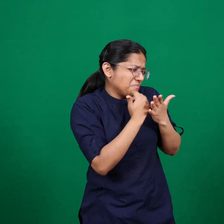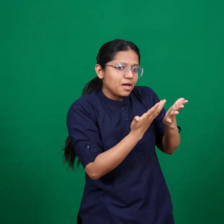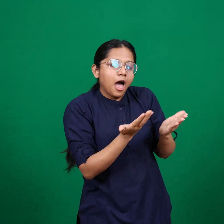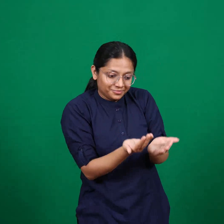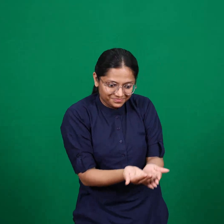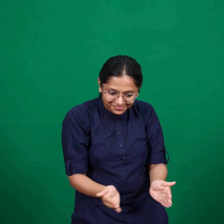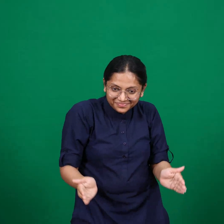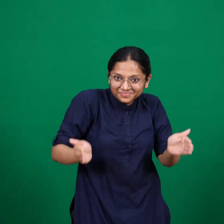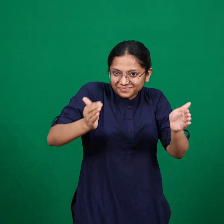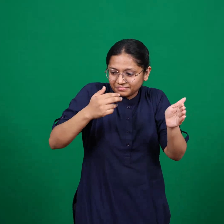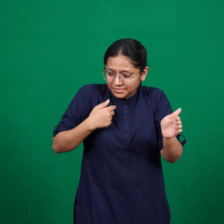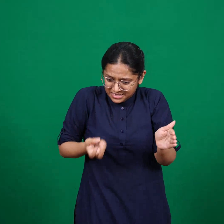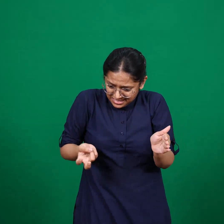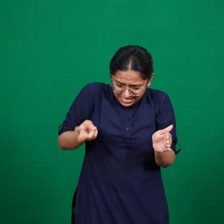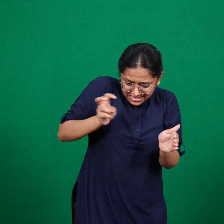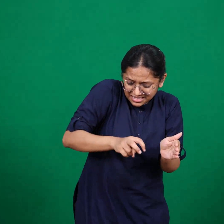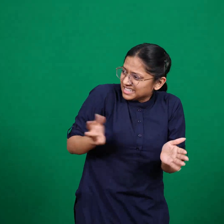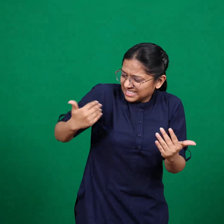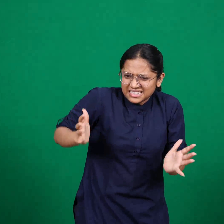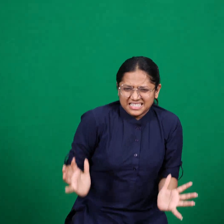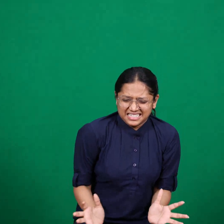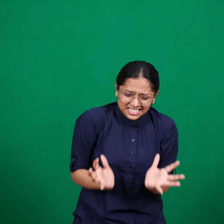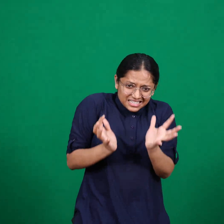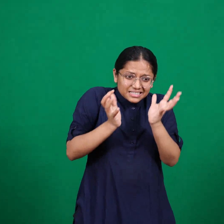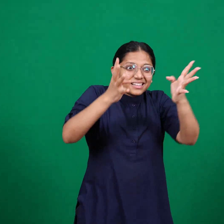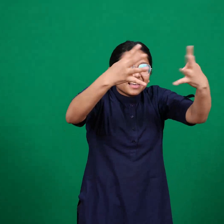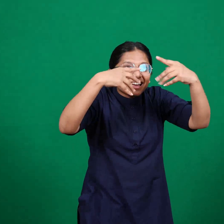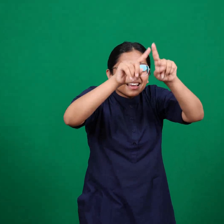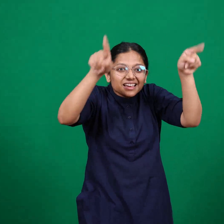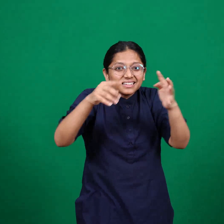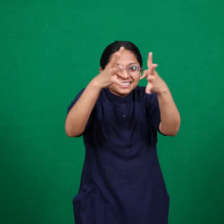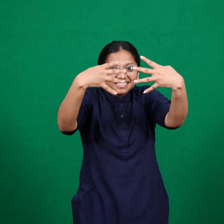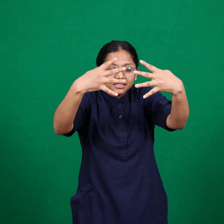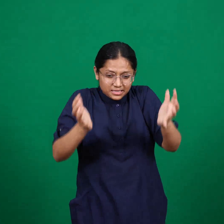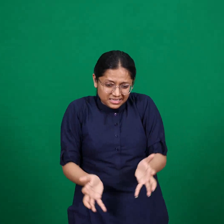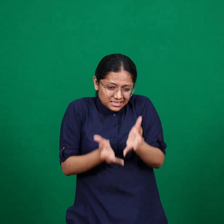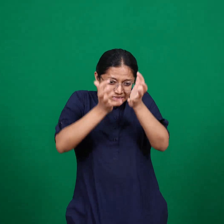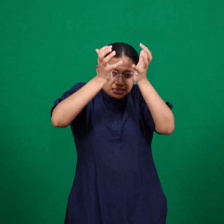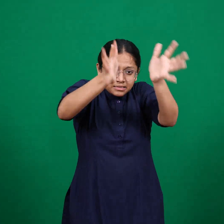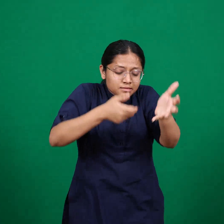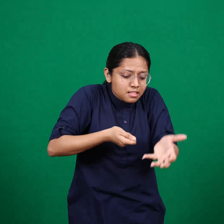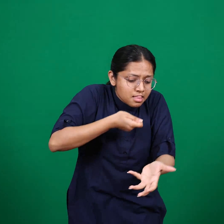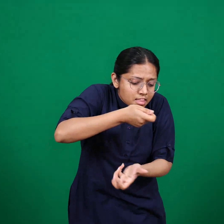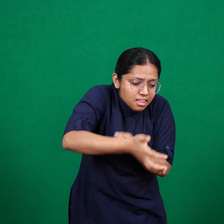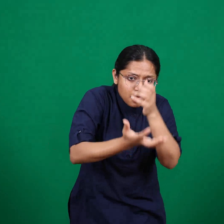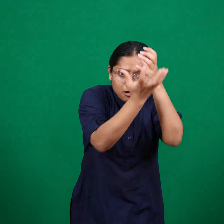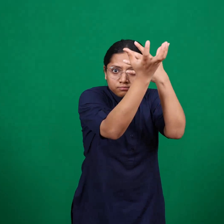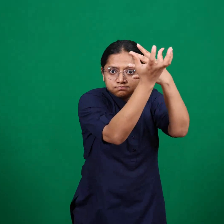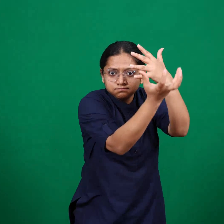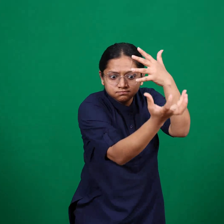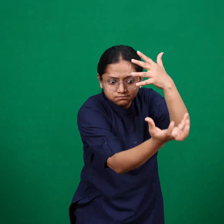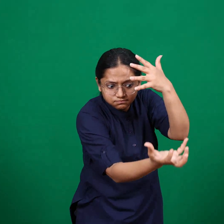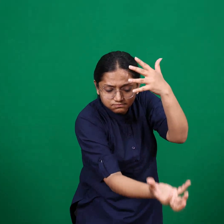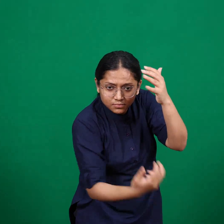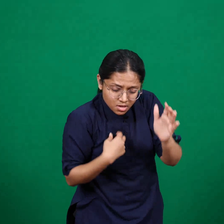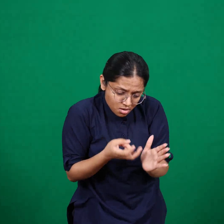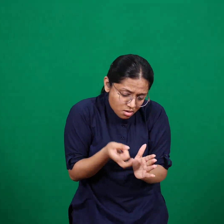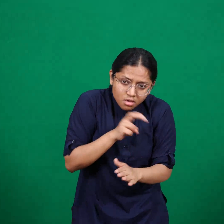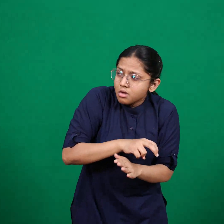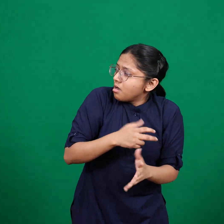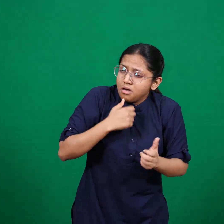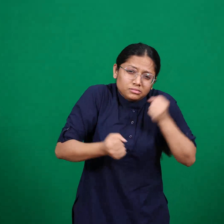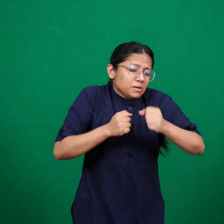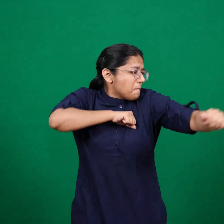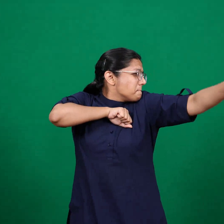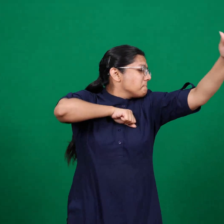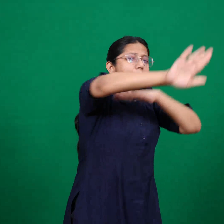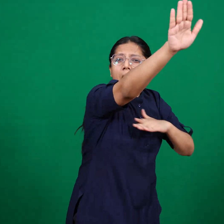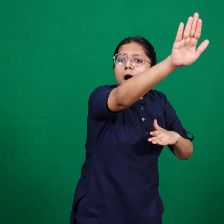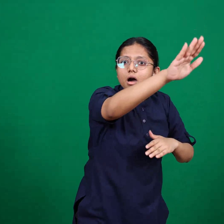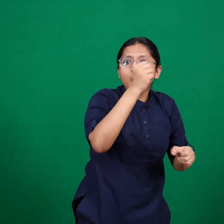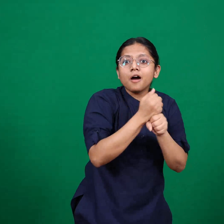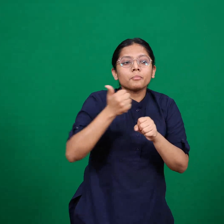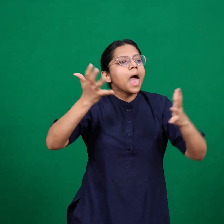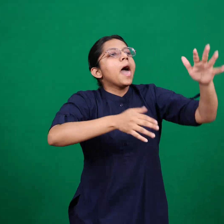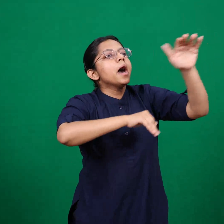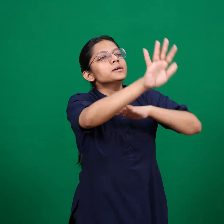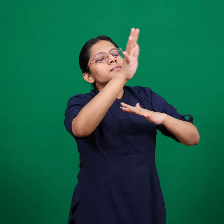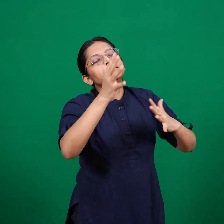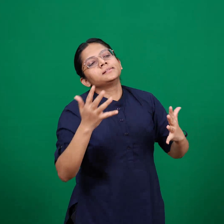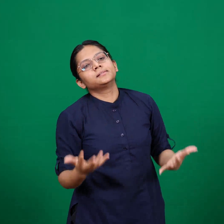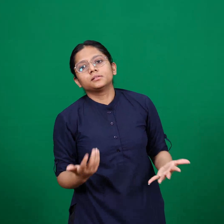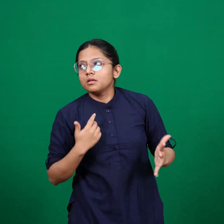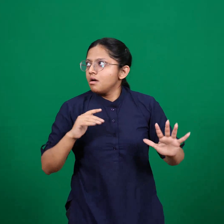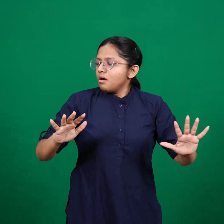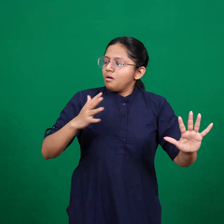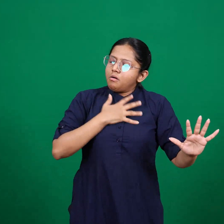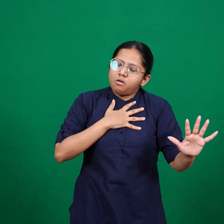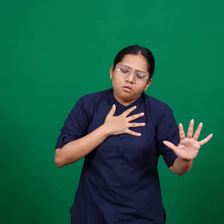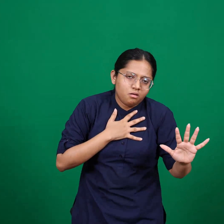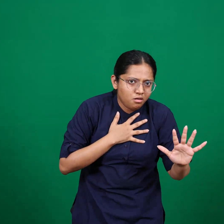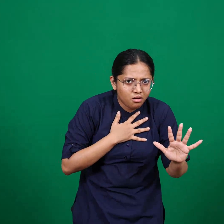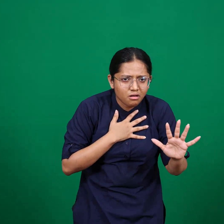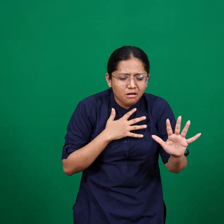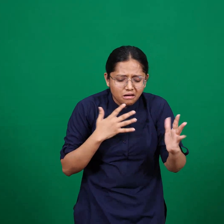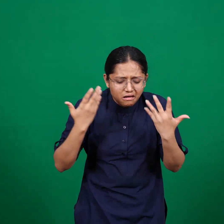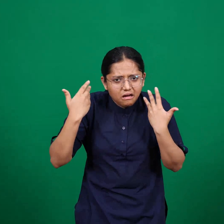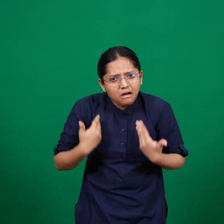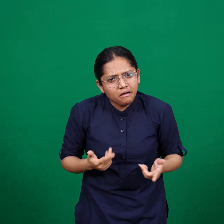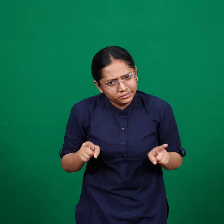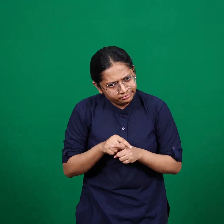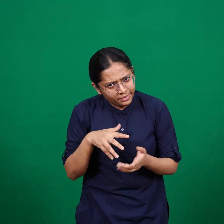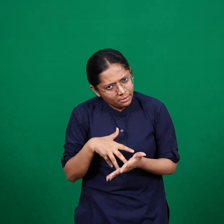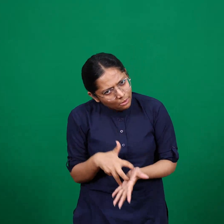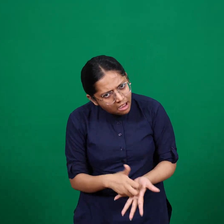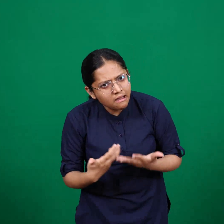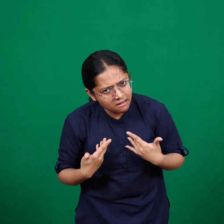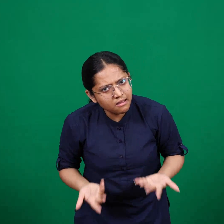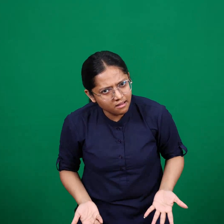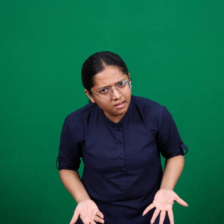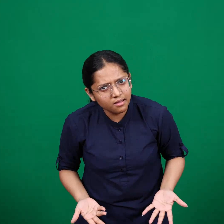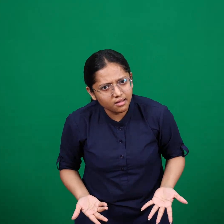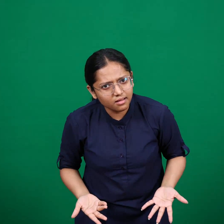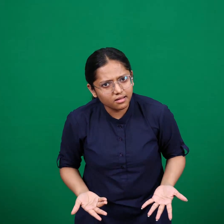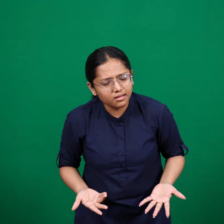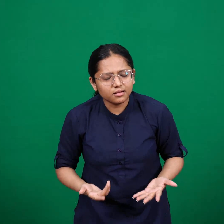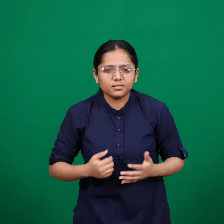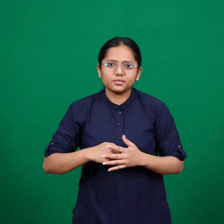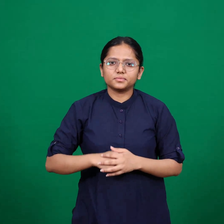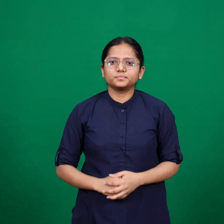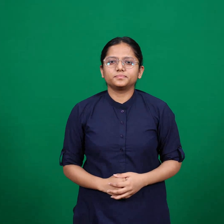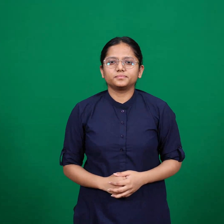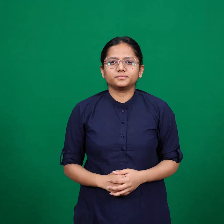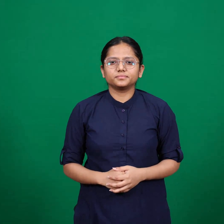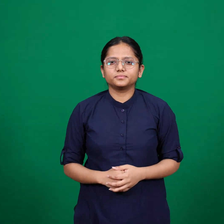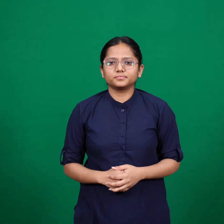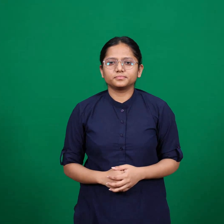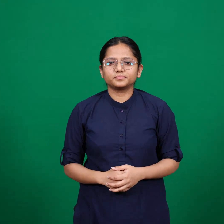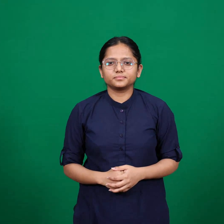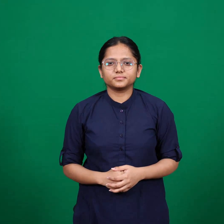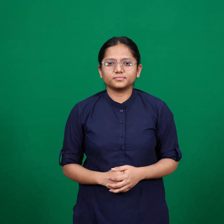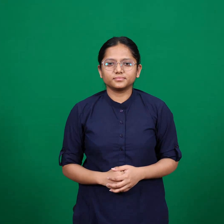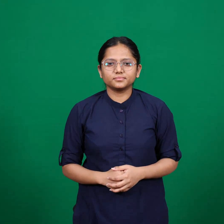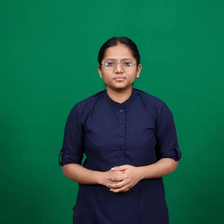But I was lowered in a basket through a window in the wall and escaped his grasp.